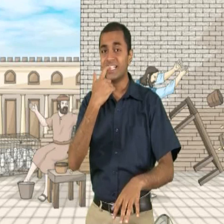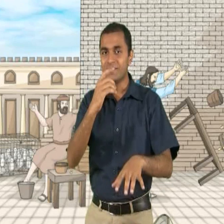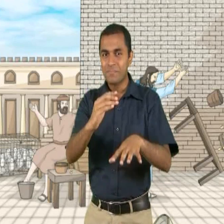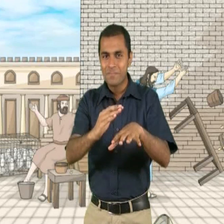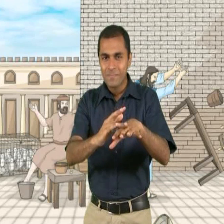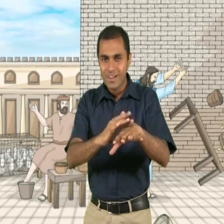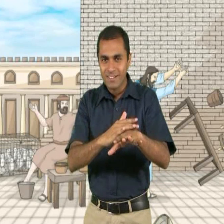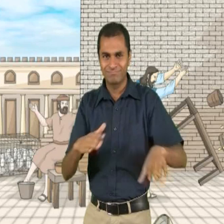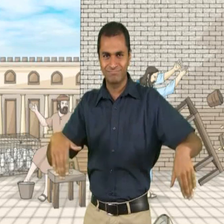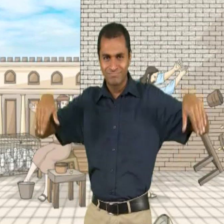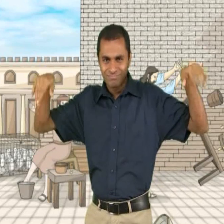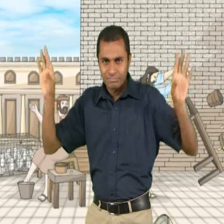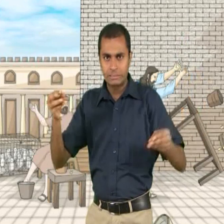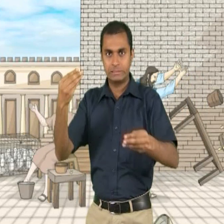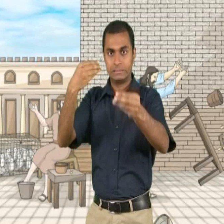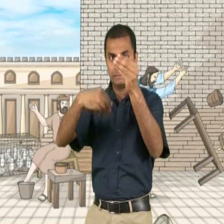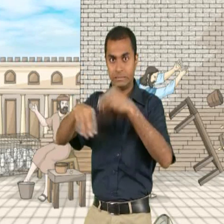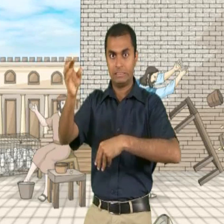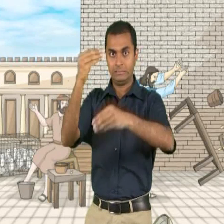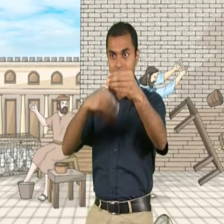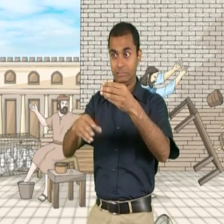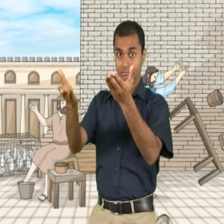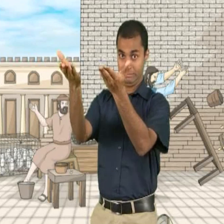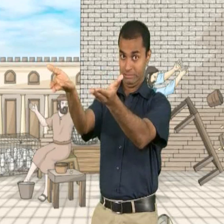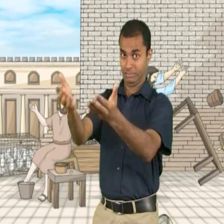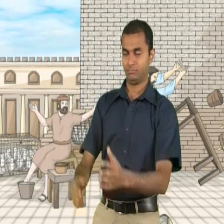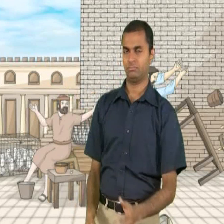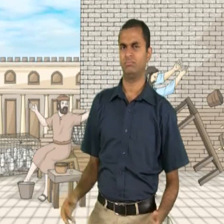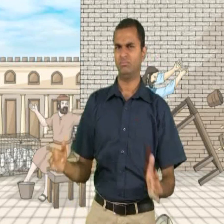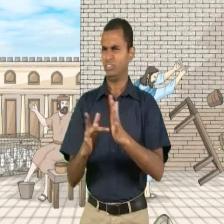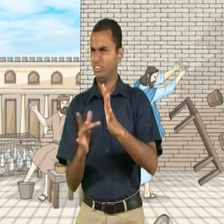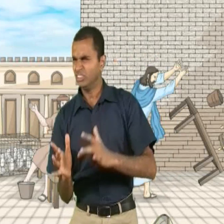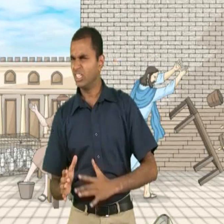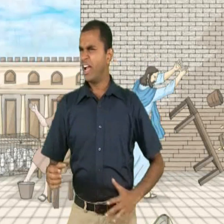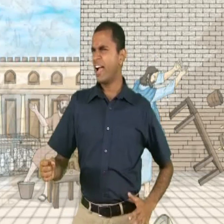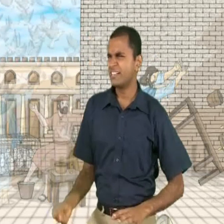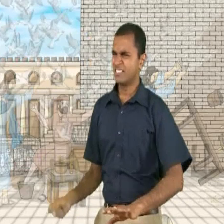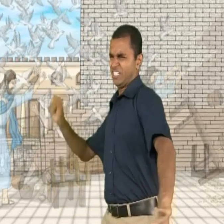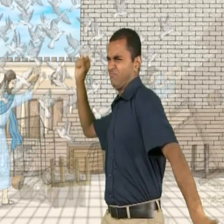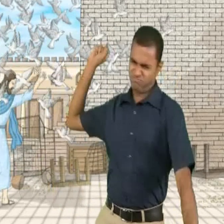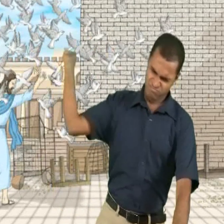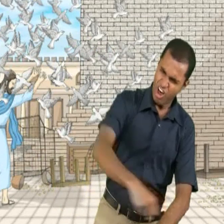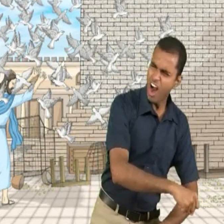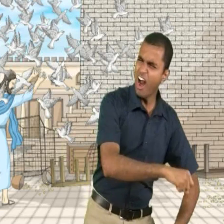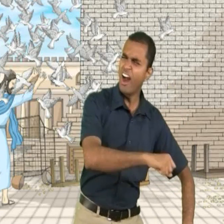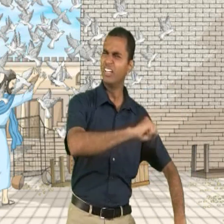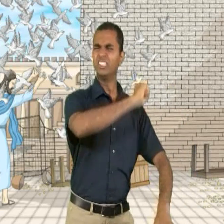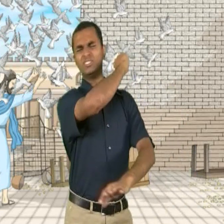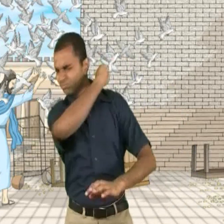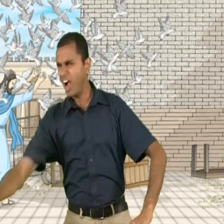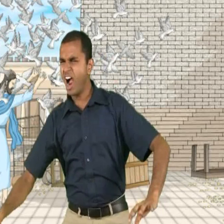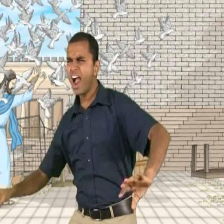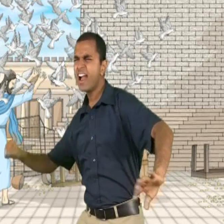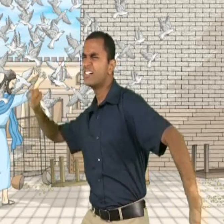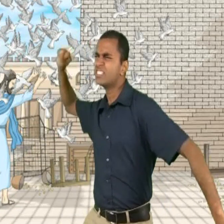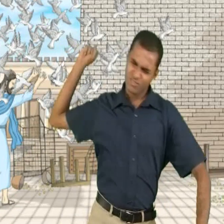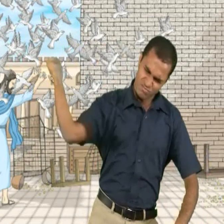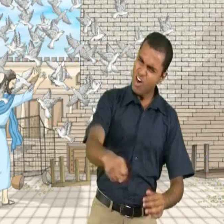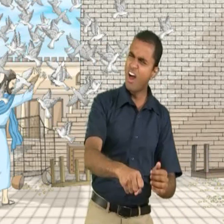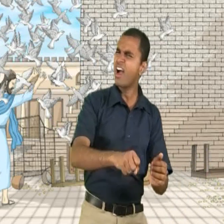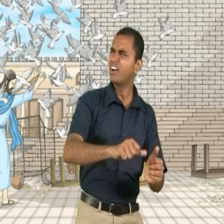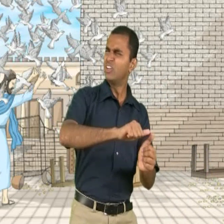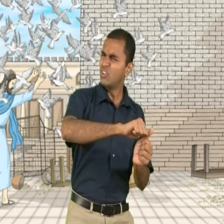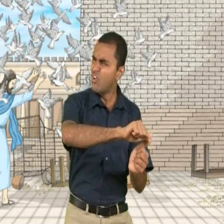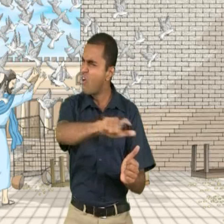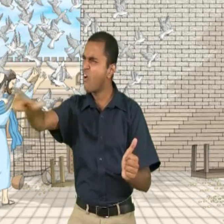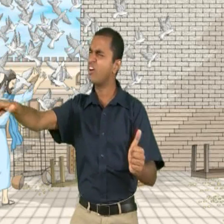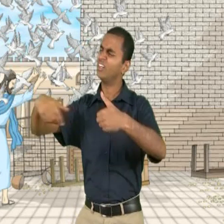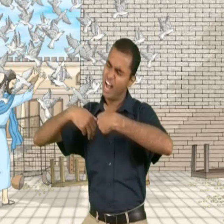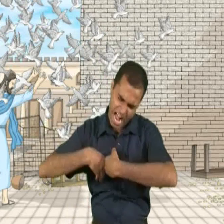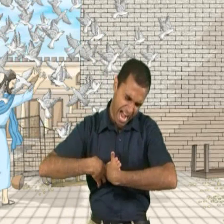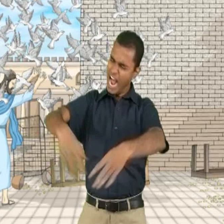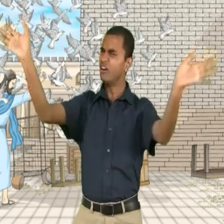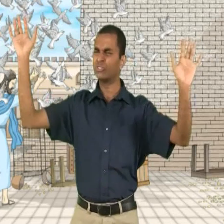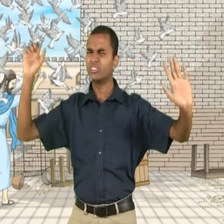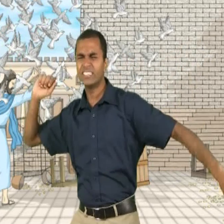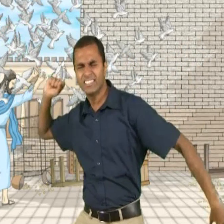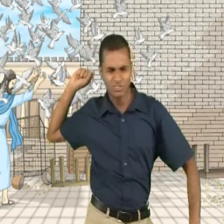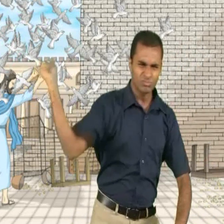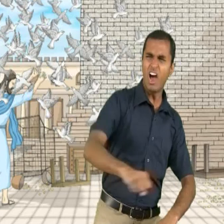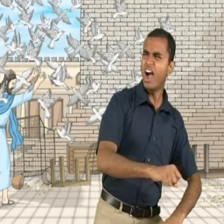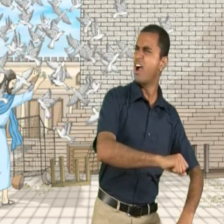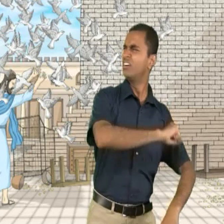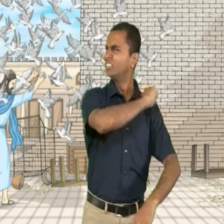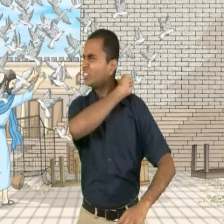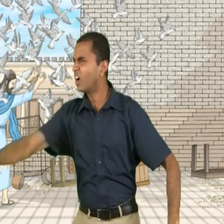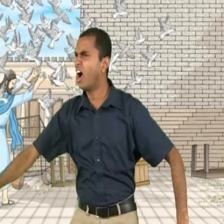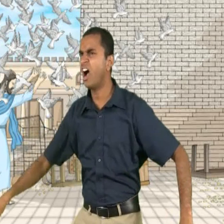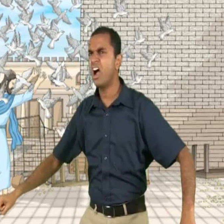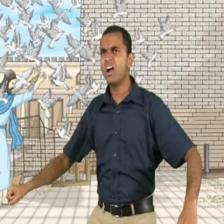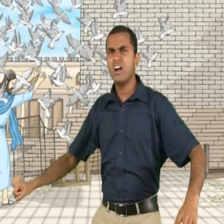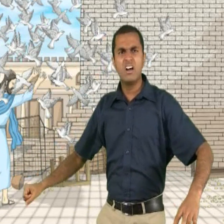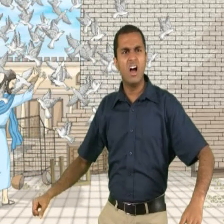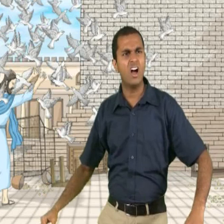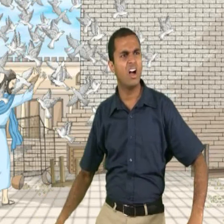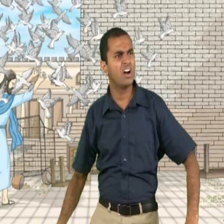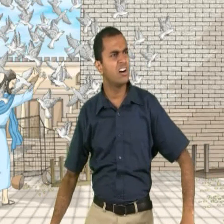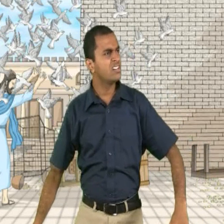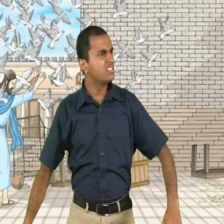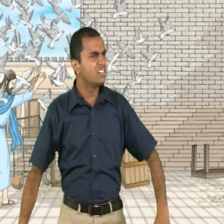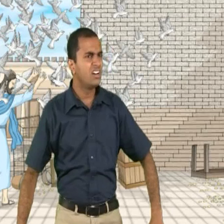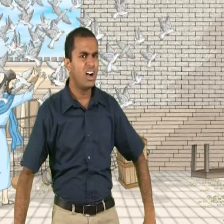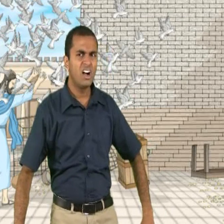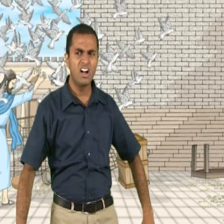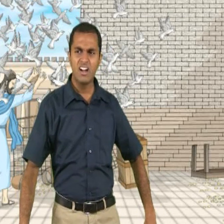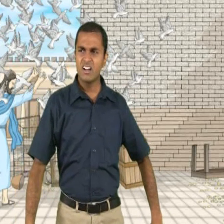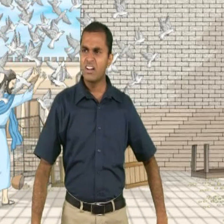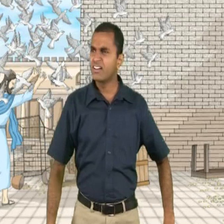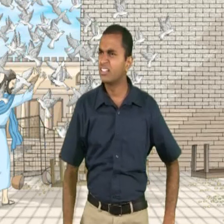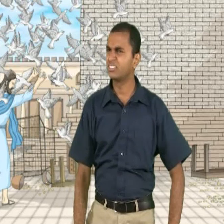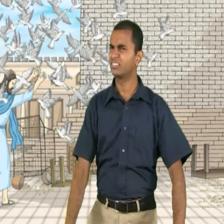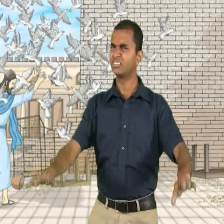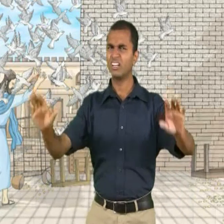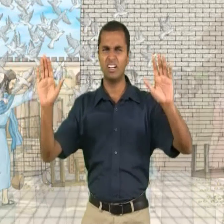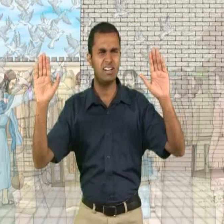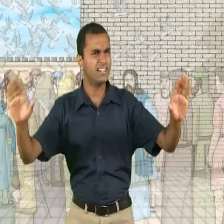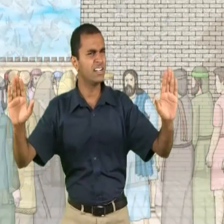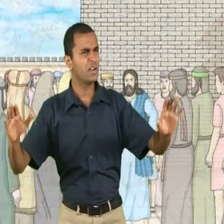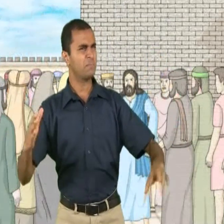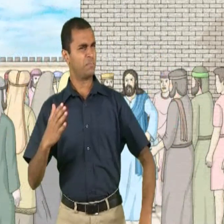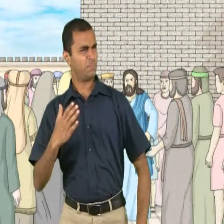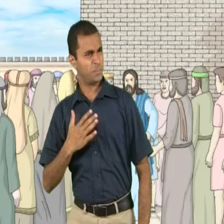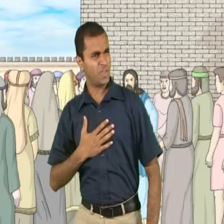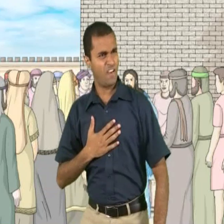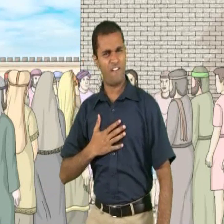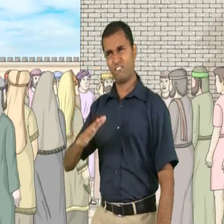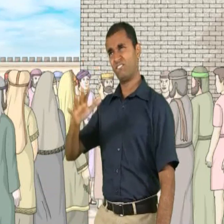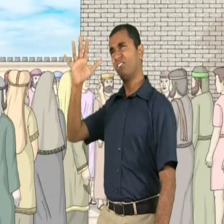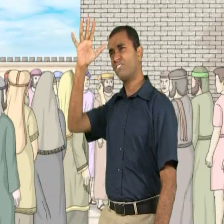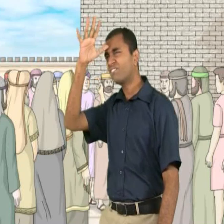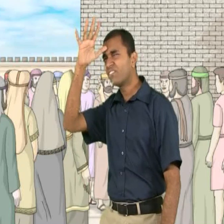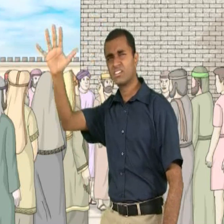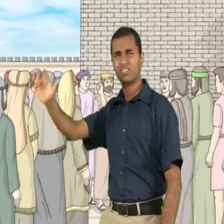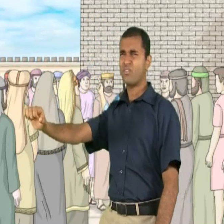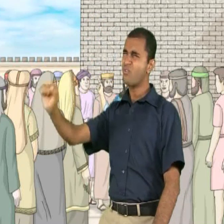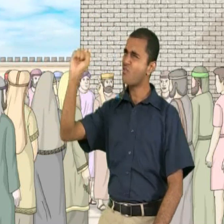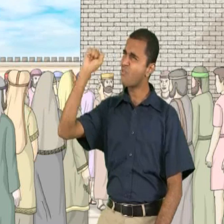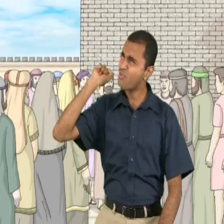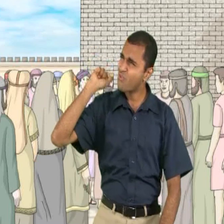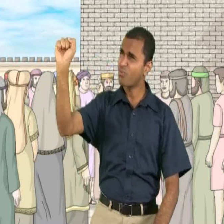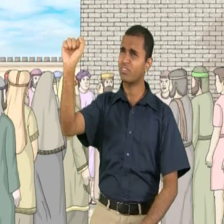To those selling doves He said, “Get these out of here!